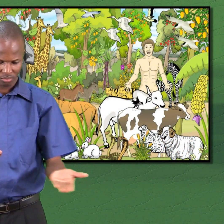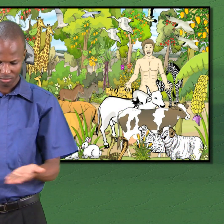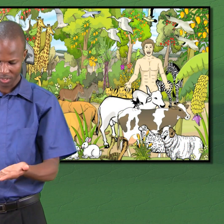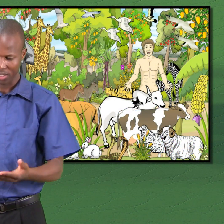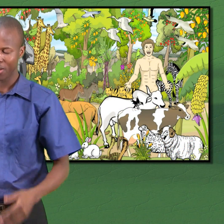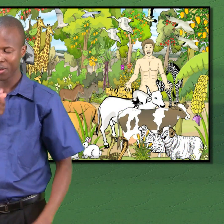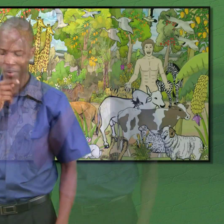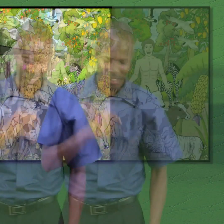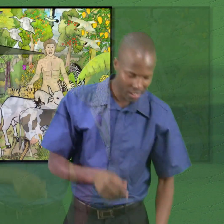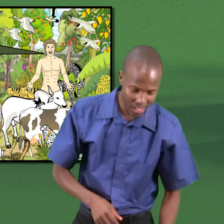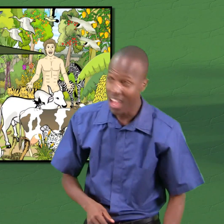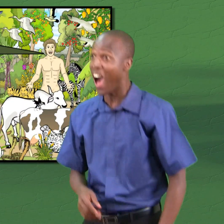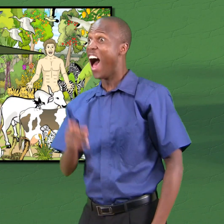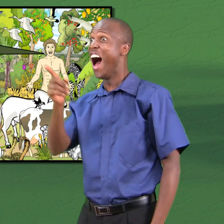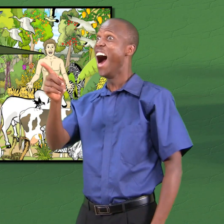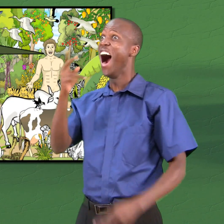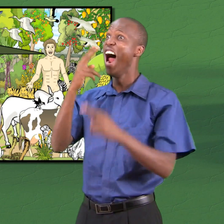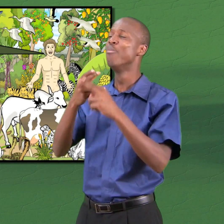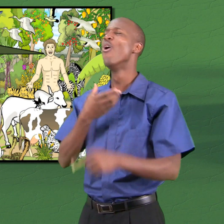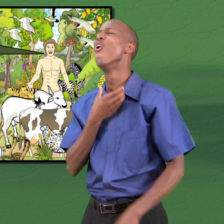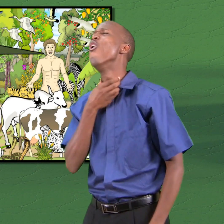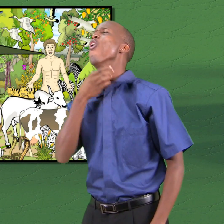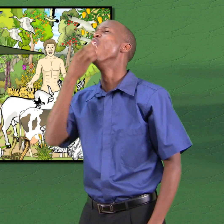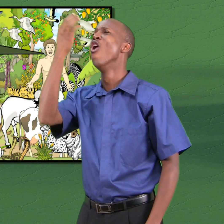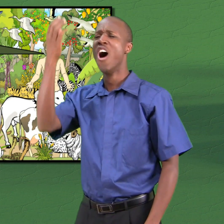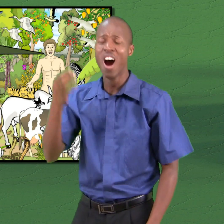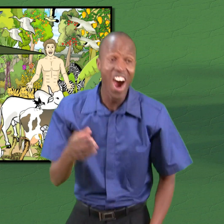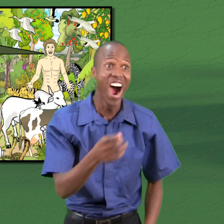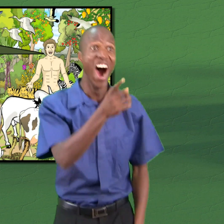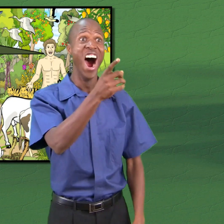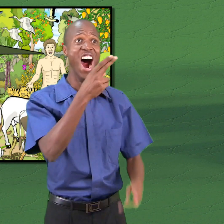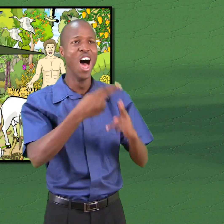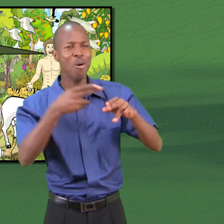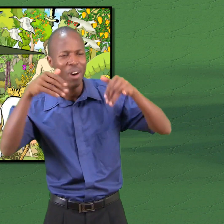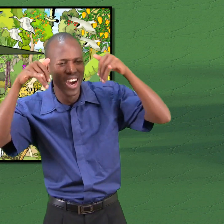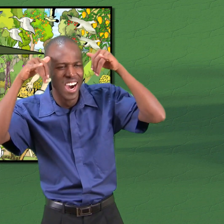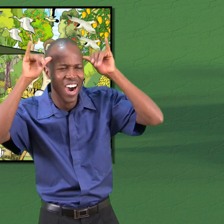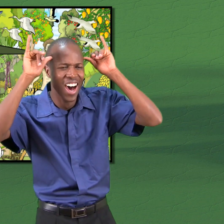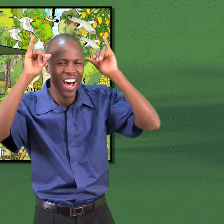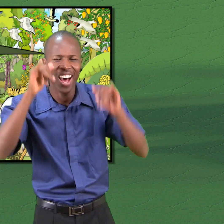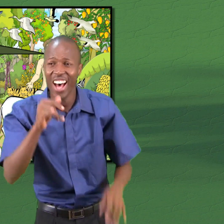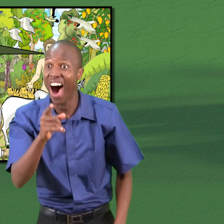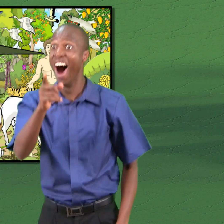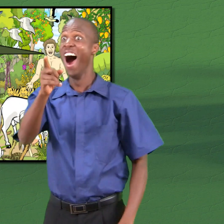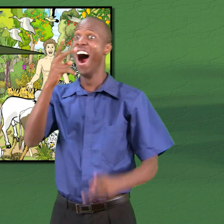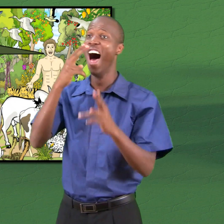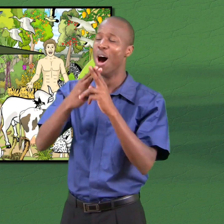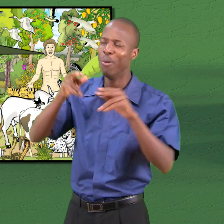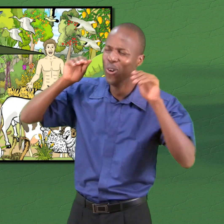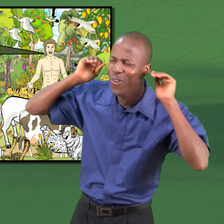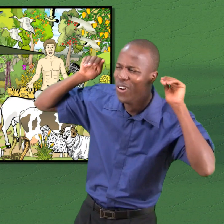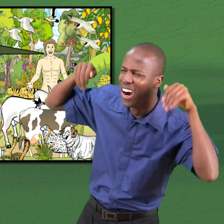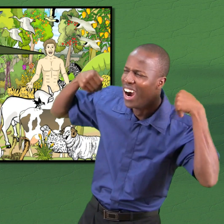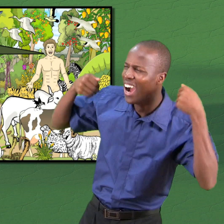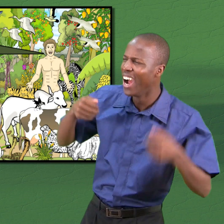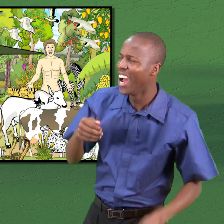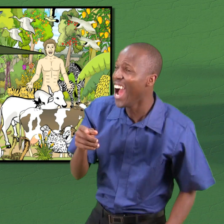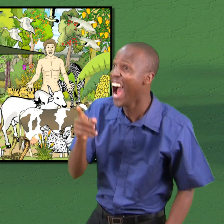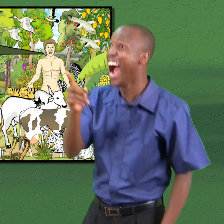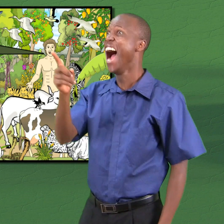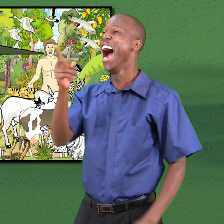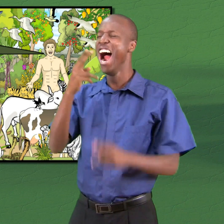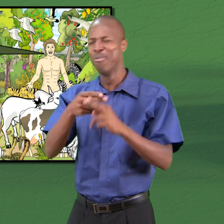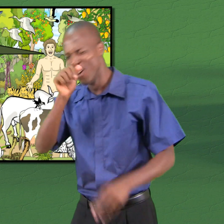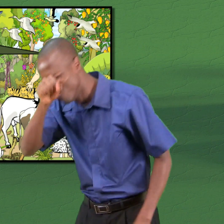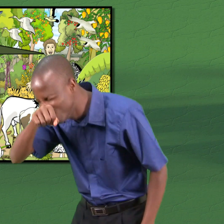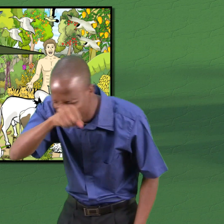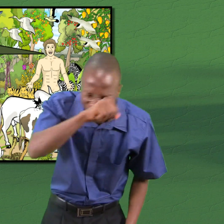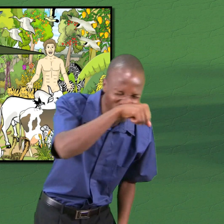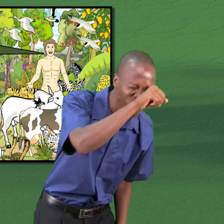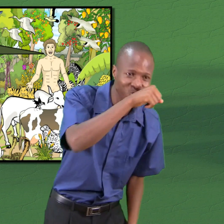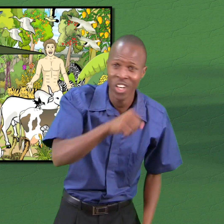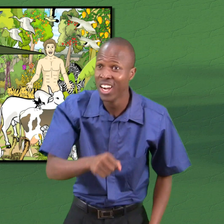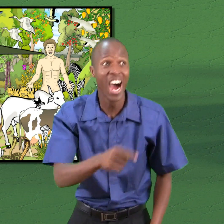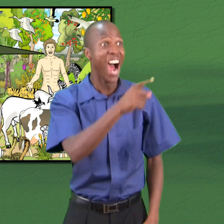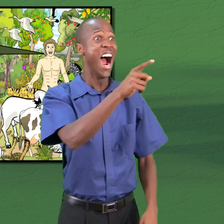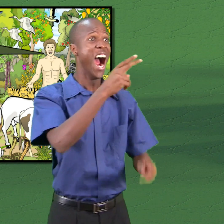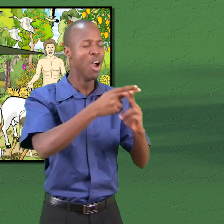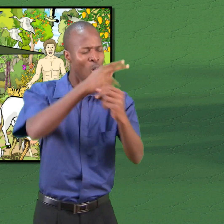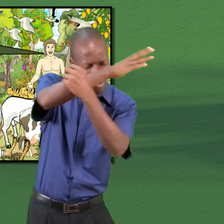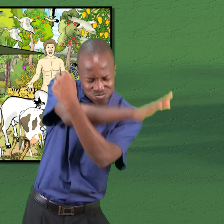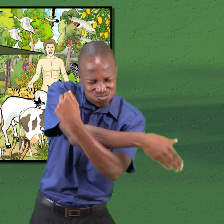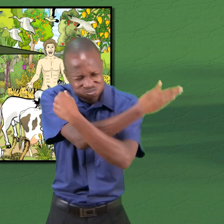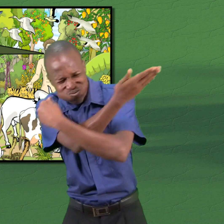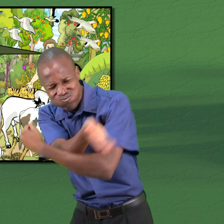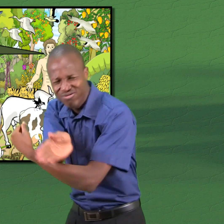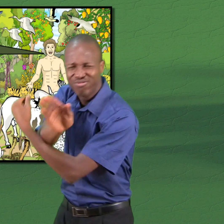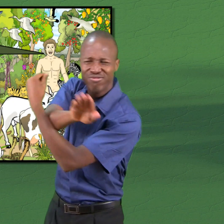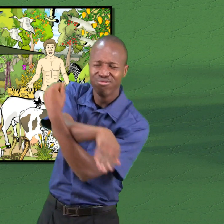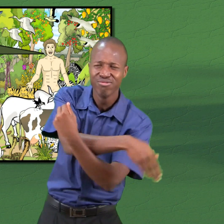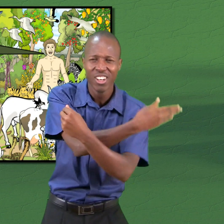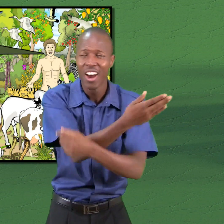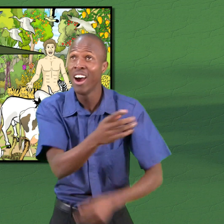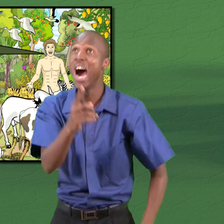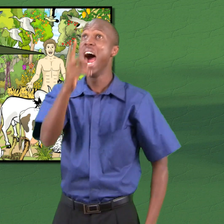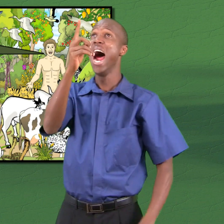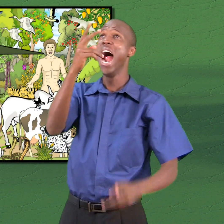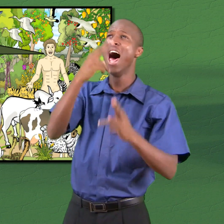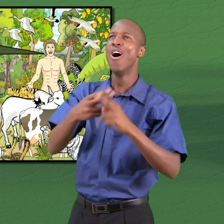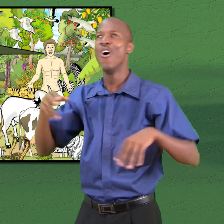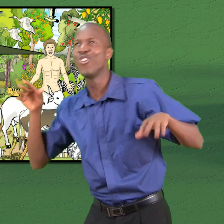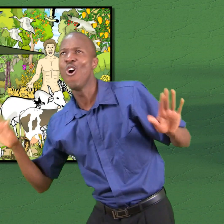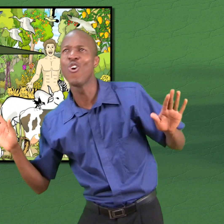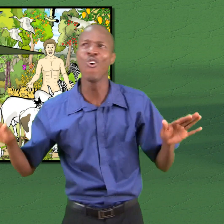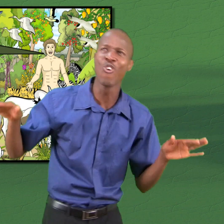And whatever the man called each living creature, that was its name.